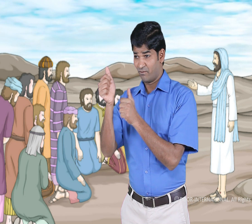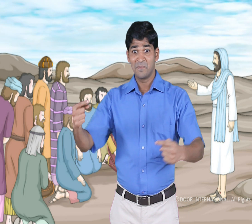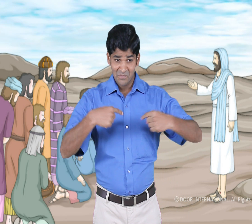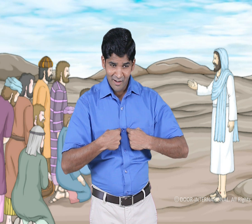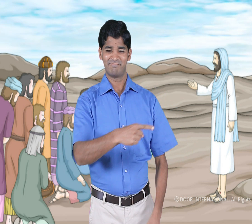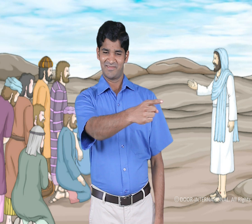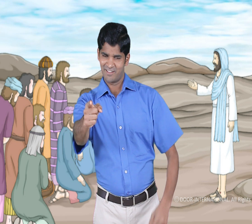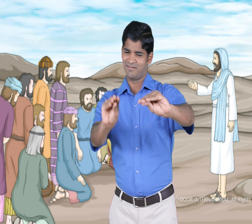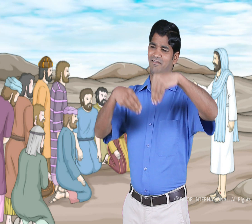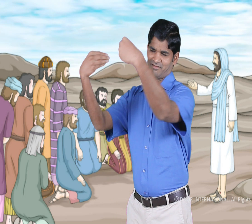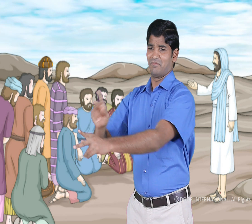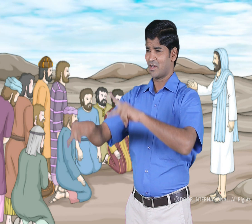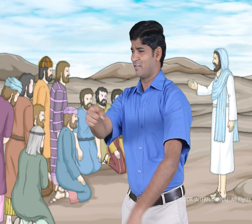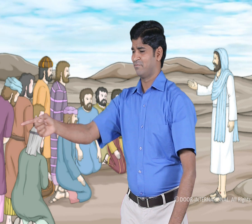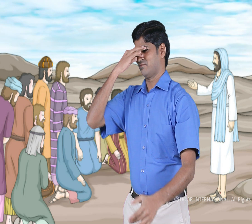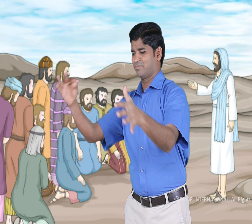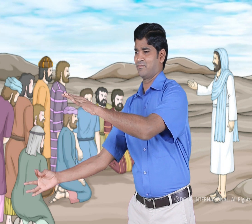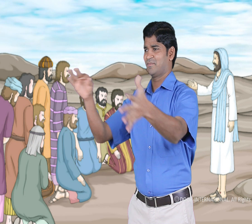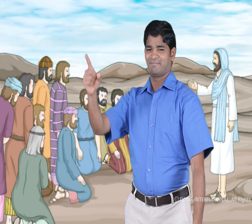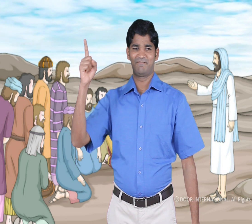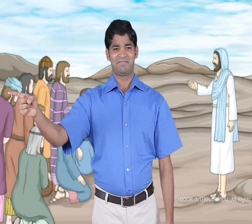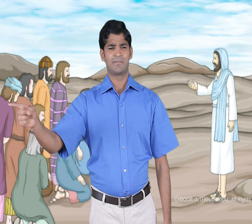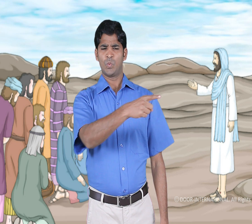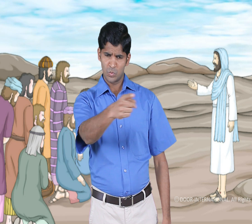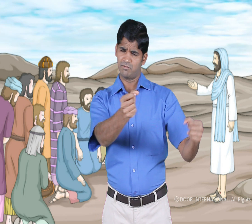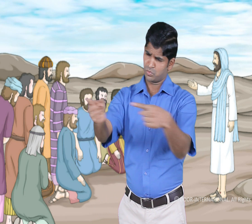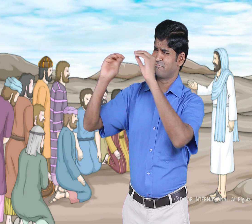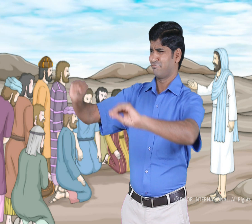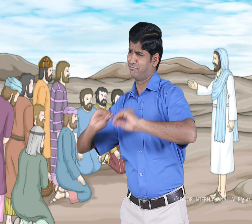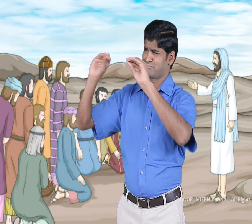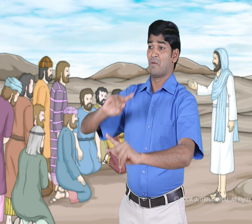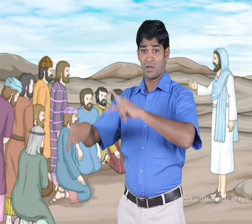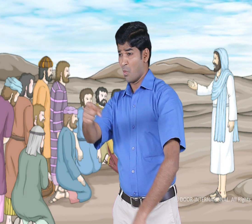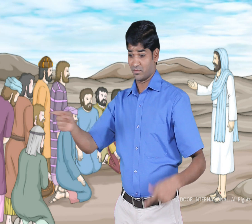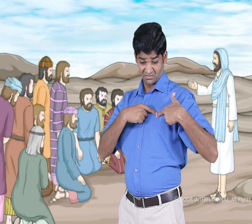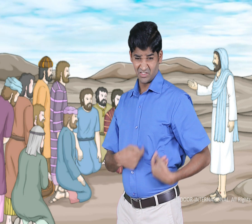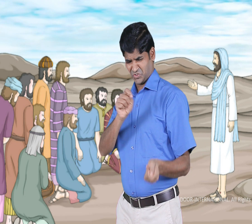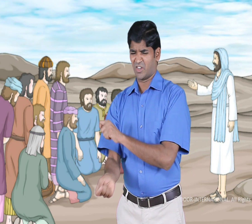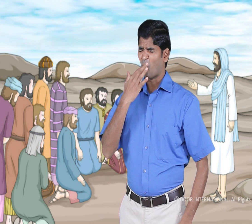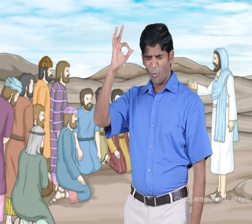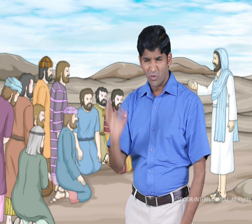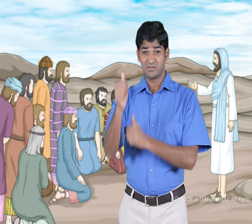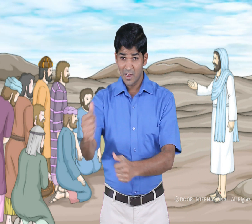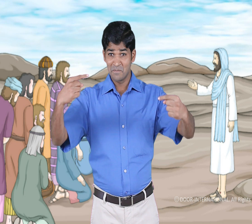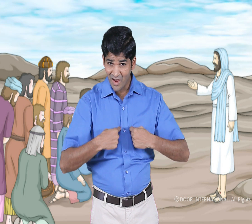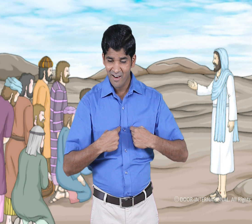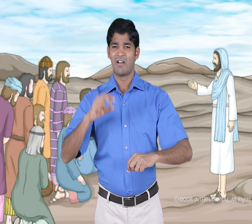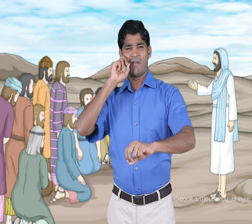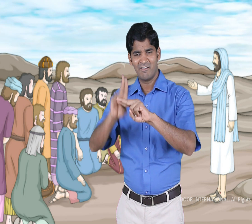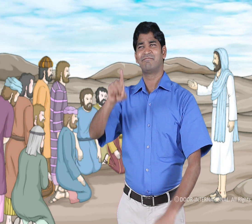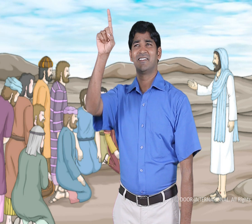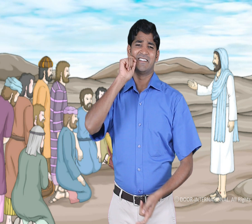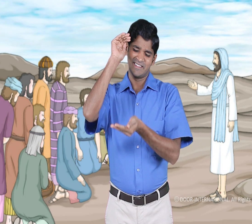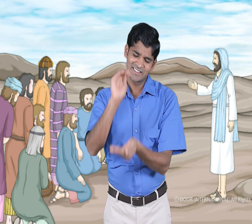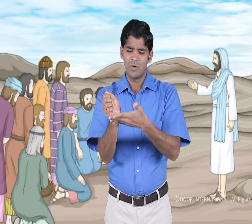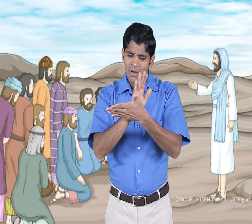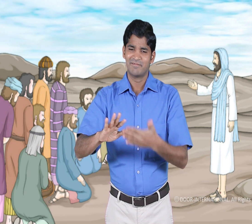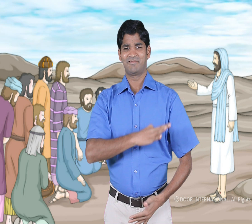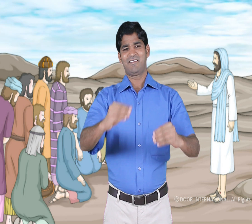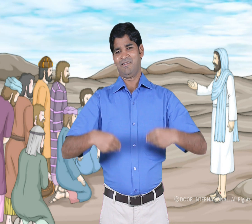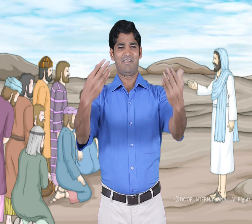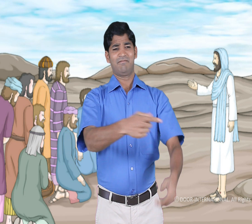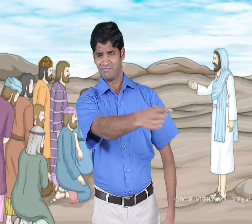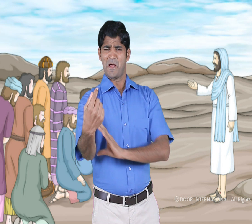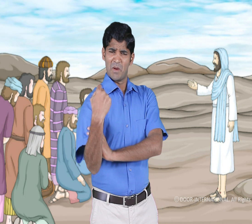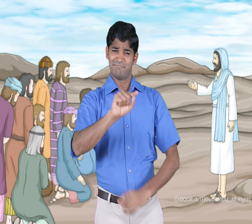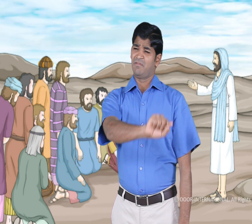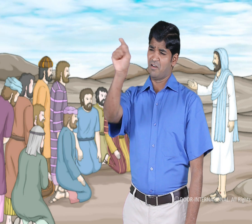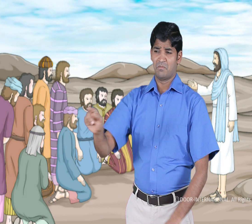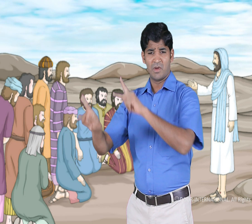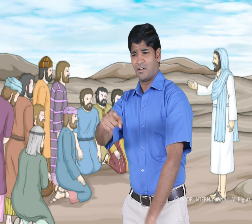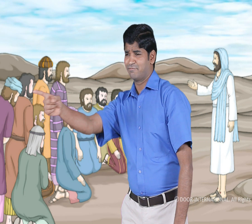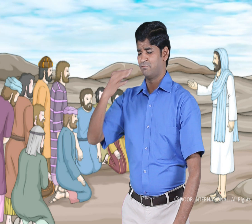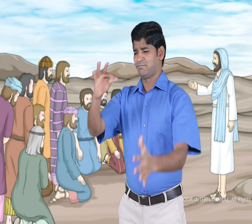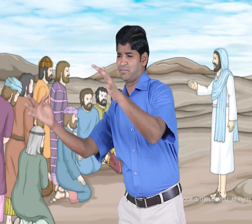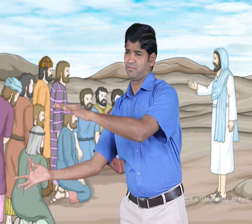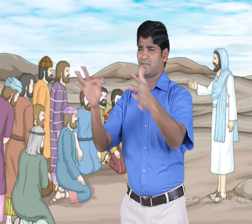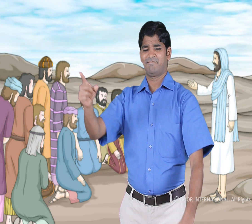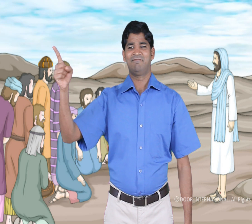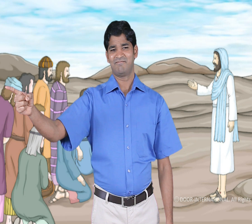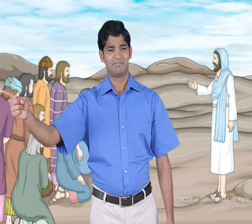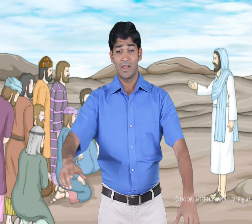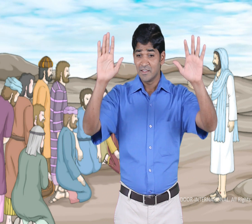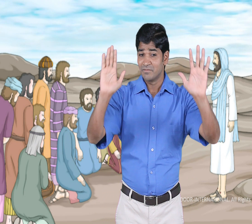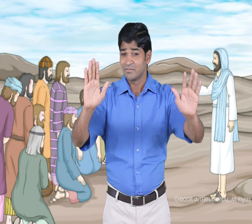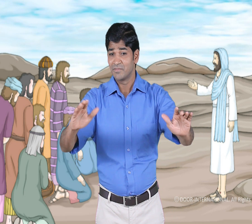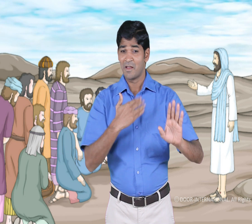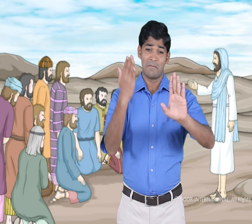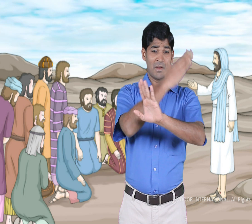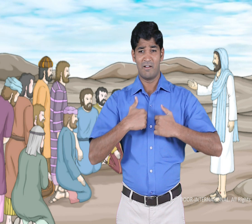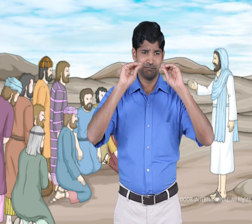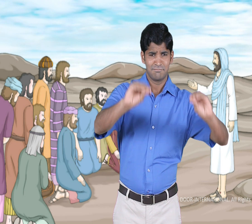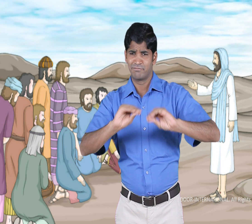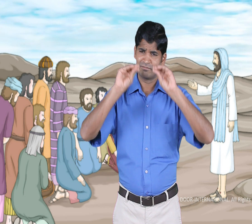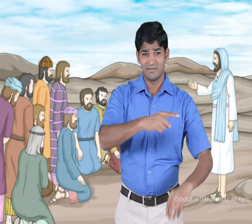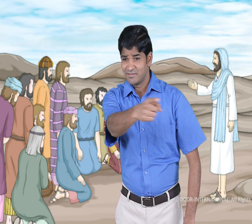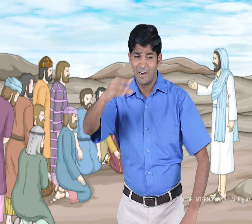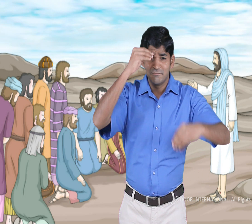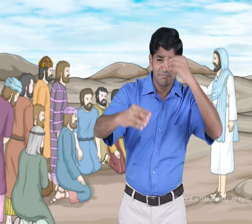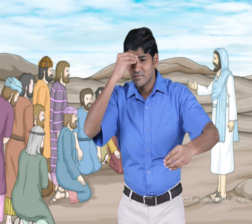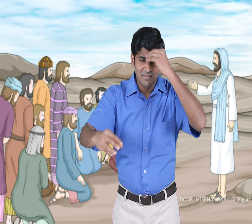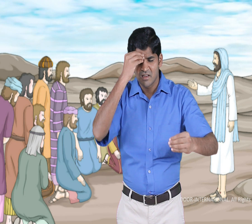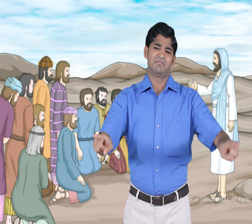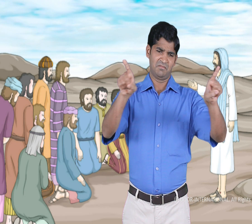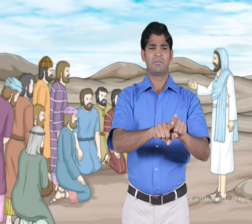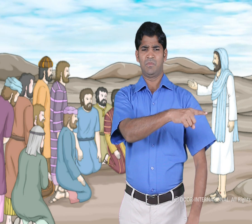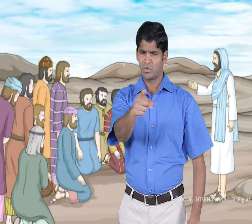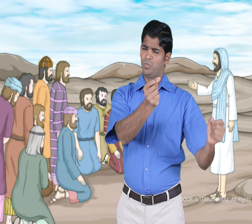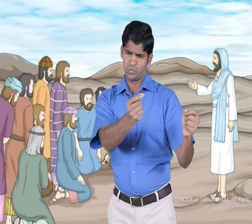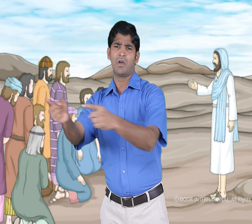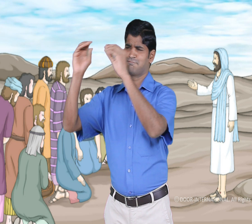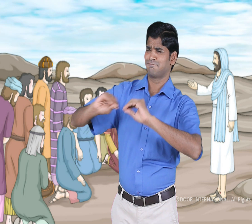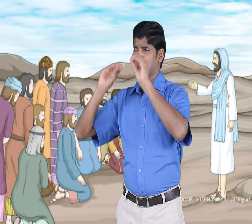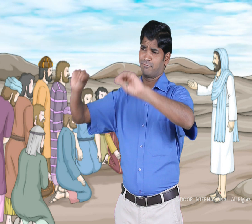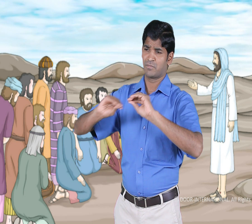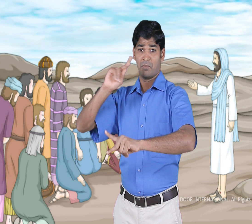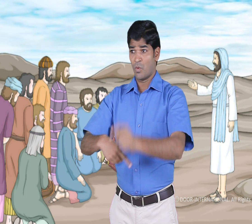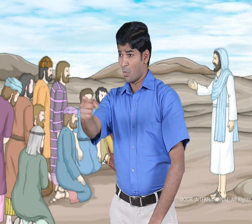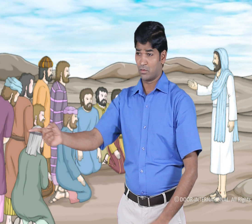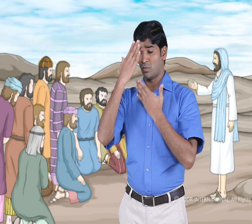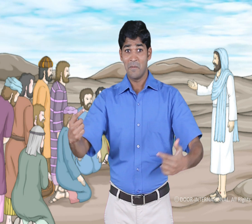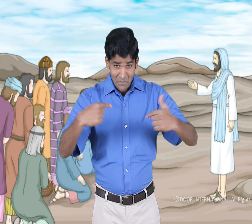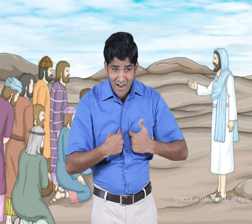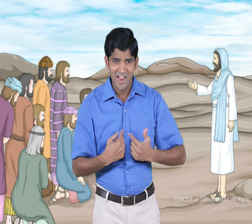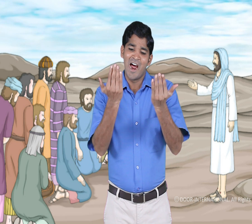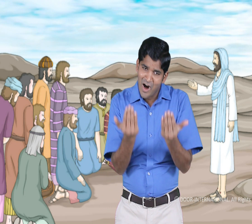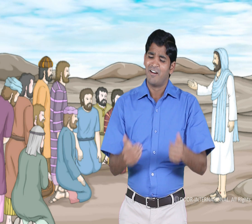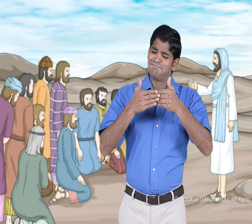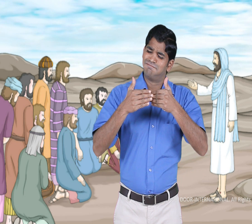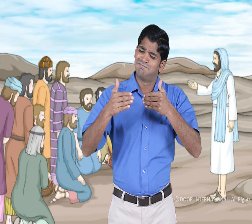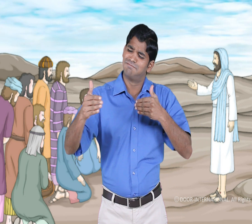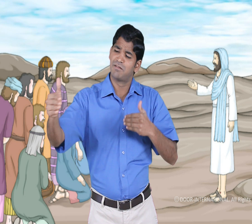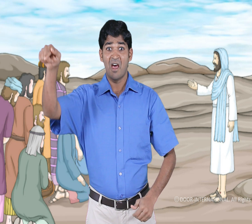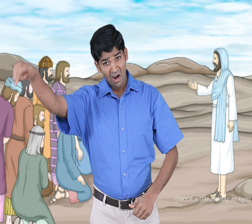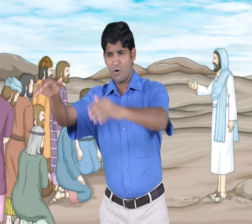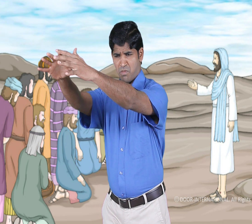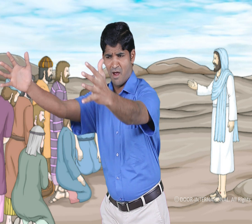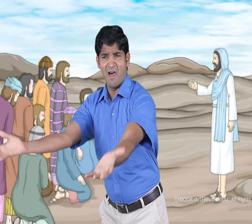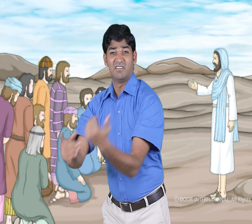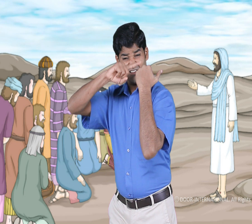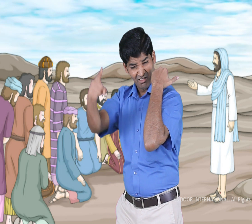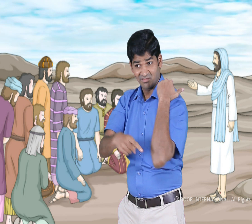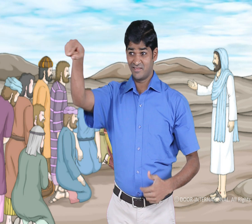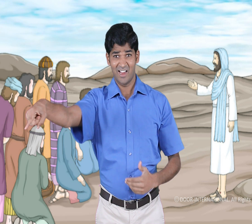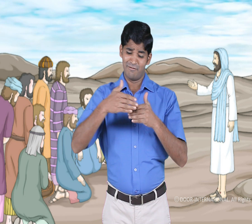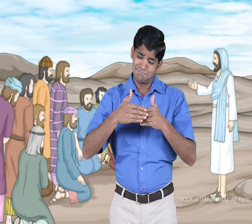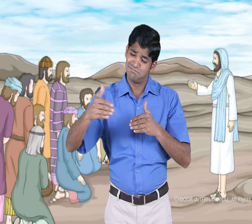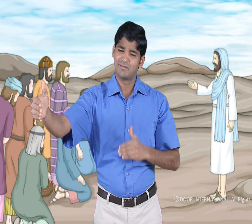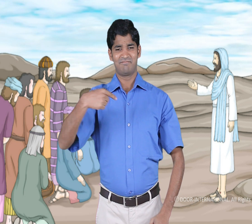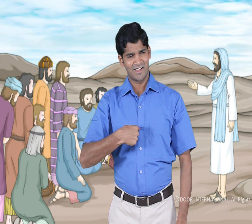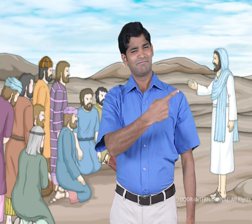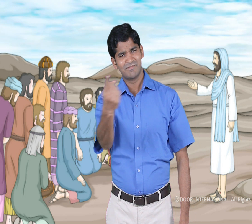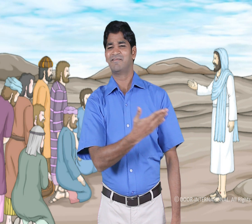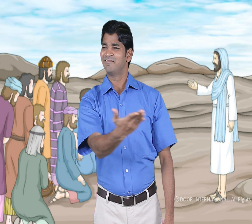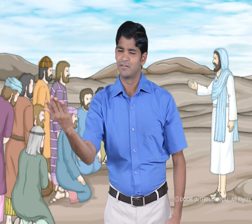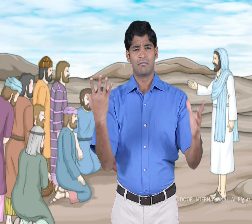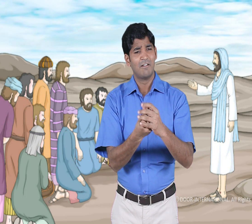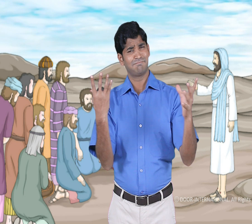Therefore go and make disciples of all nations, baptizing them in the name of the Father, and of the Son, and of the Holy Spirit, and teaching them to obey all that I have commanded you.